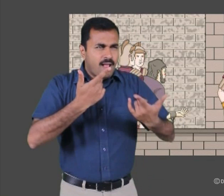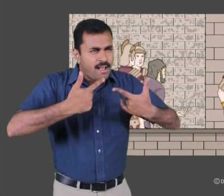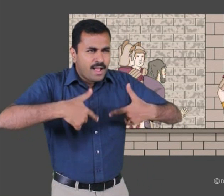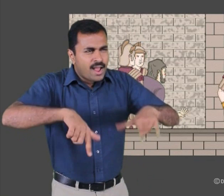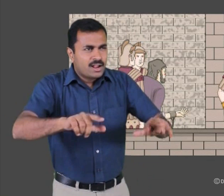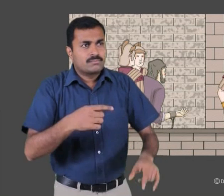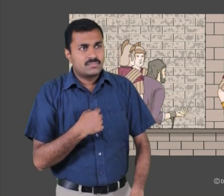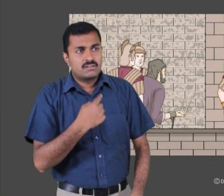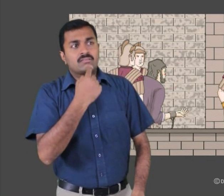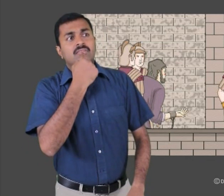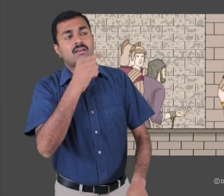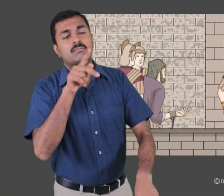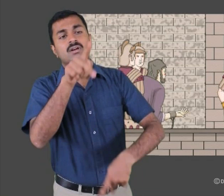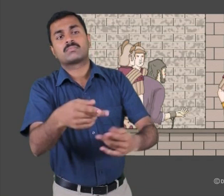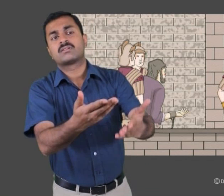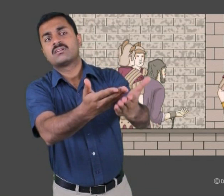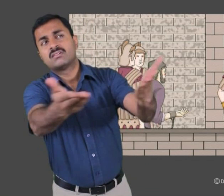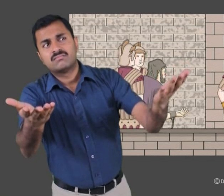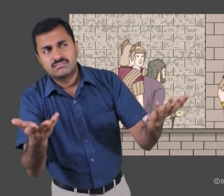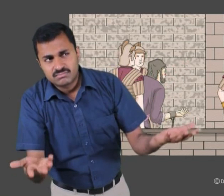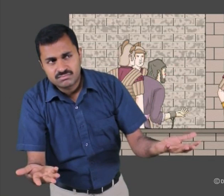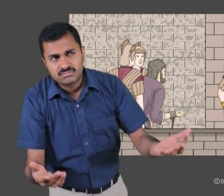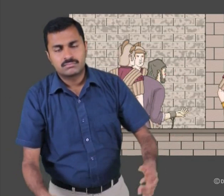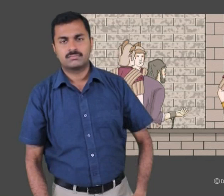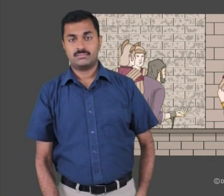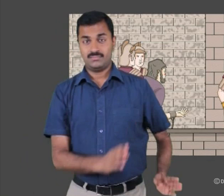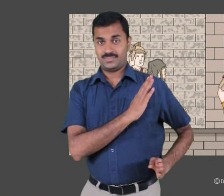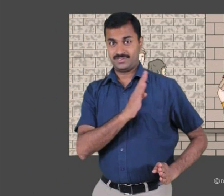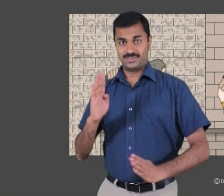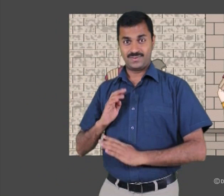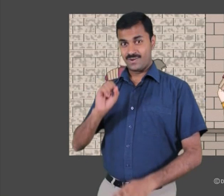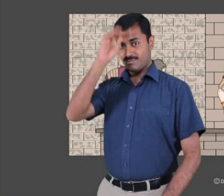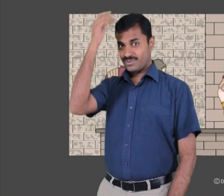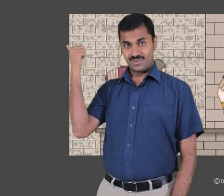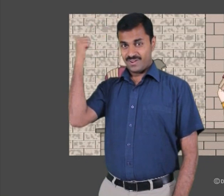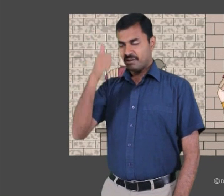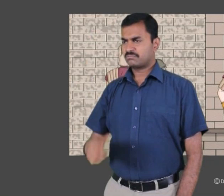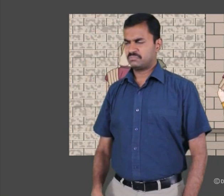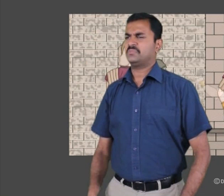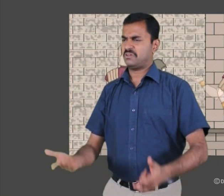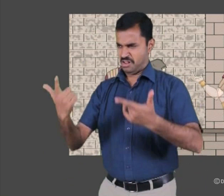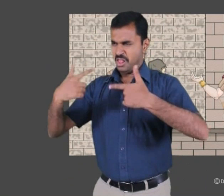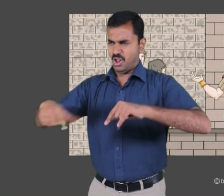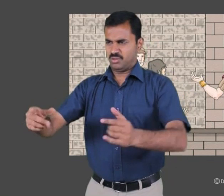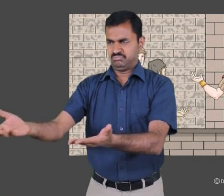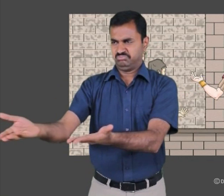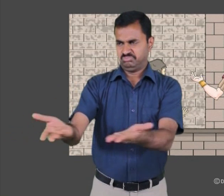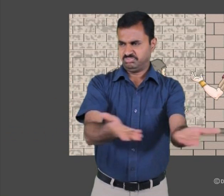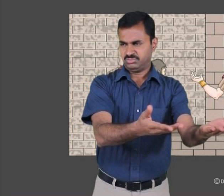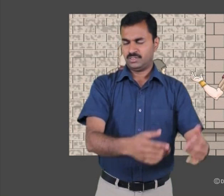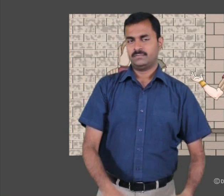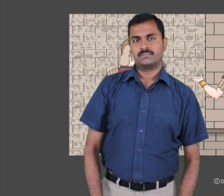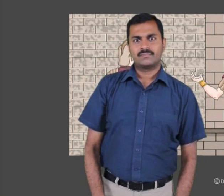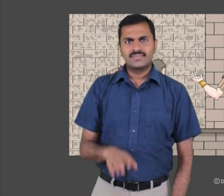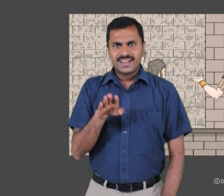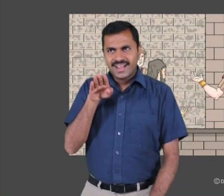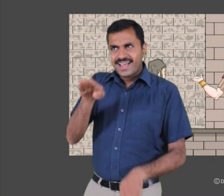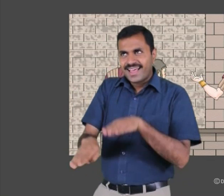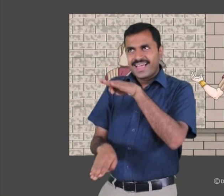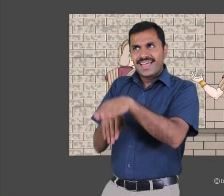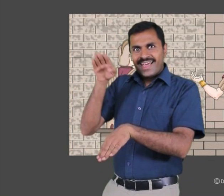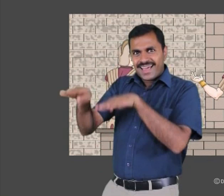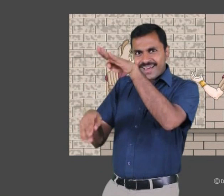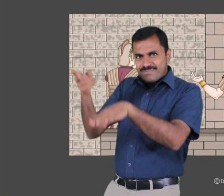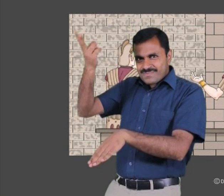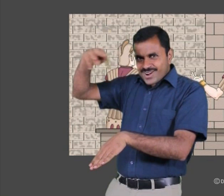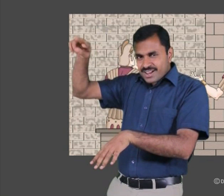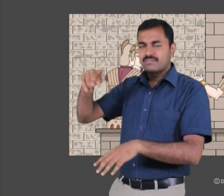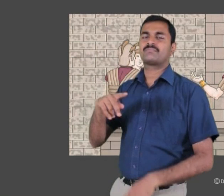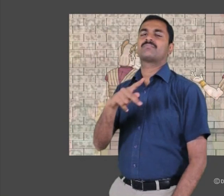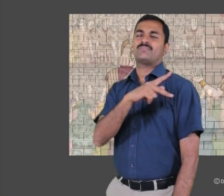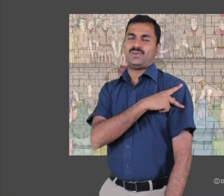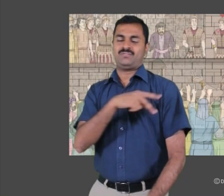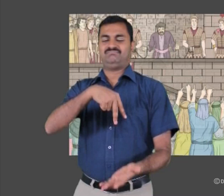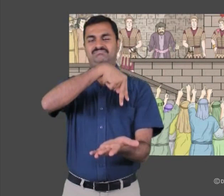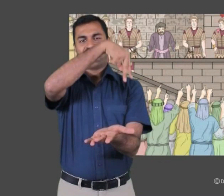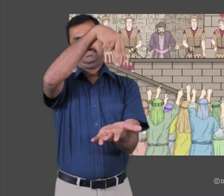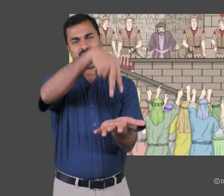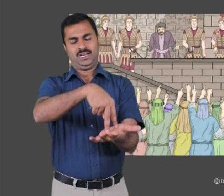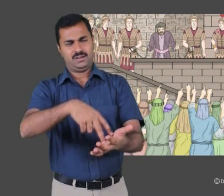Now I beg you to allow me to speak to the people.”